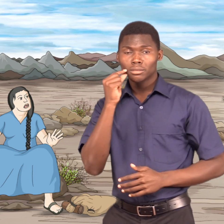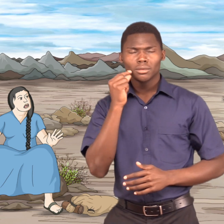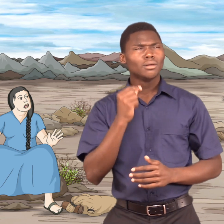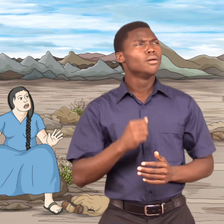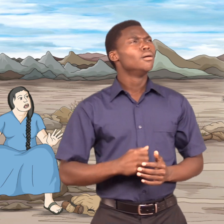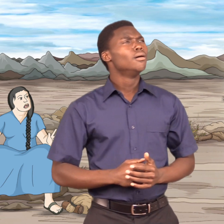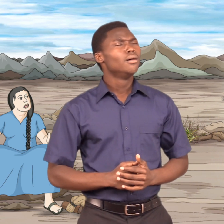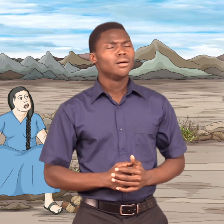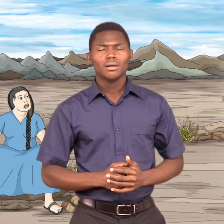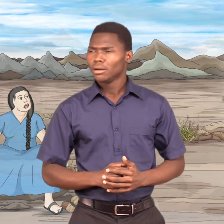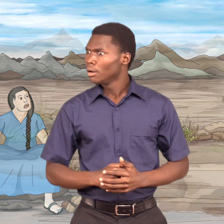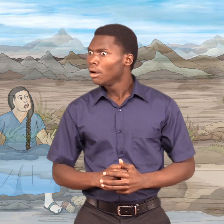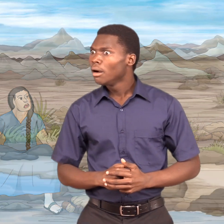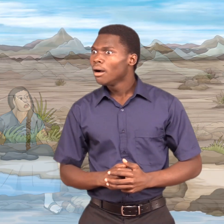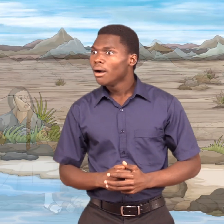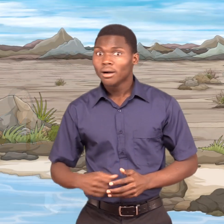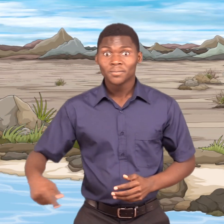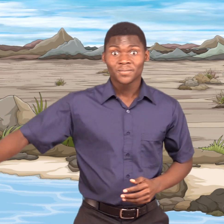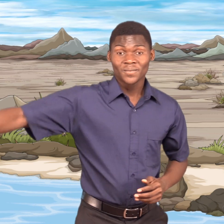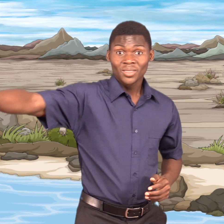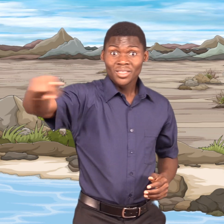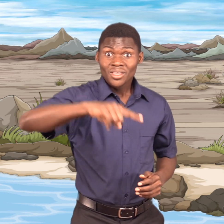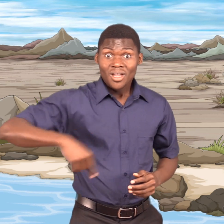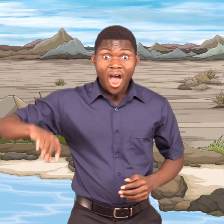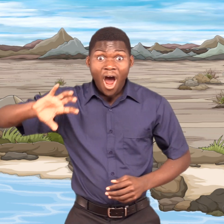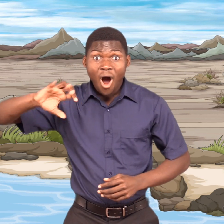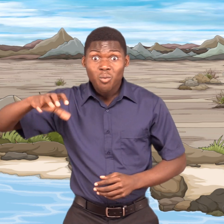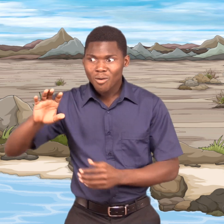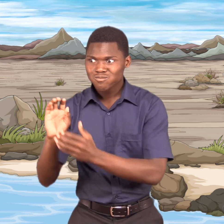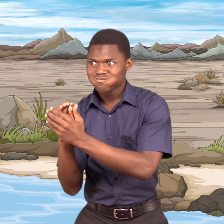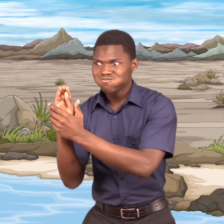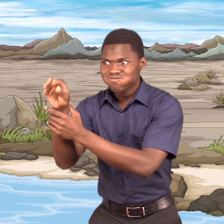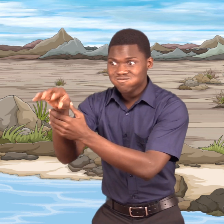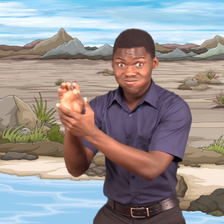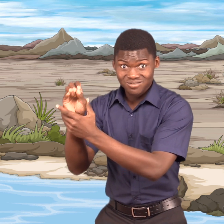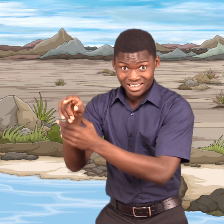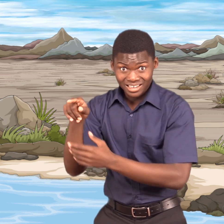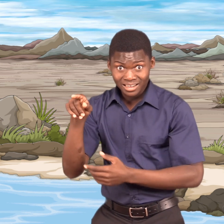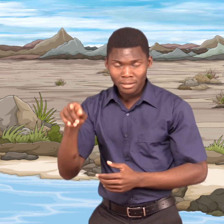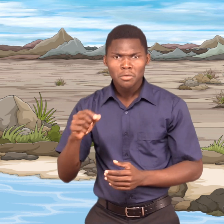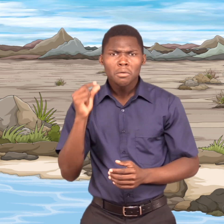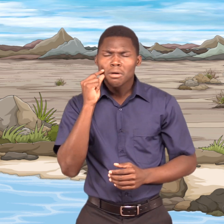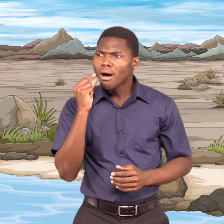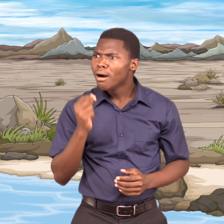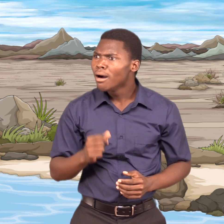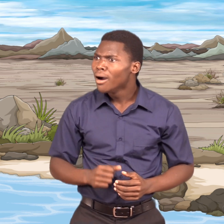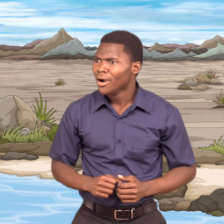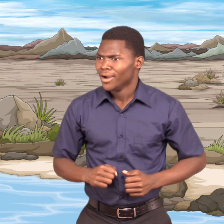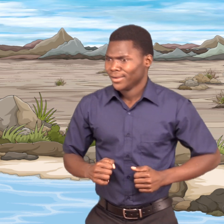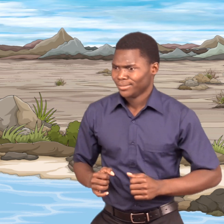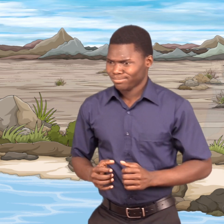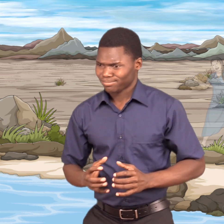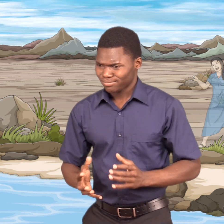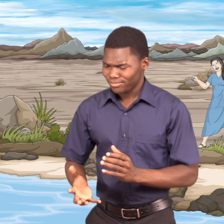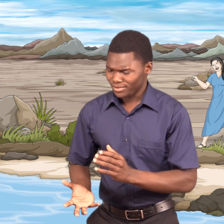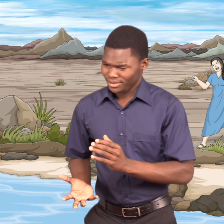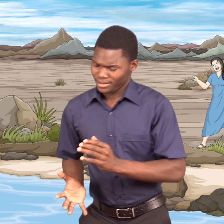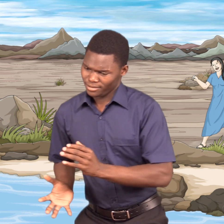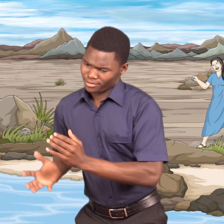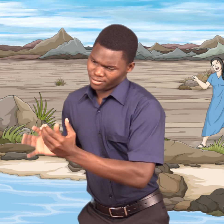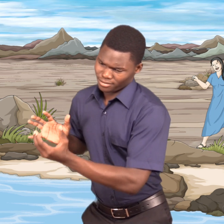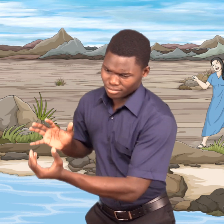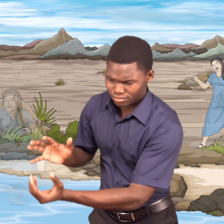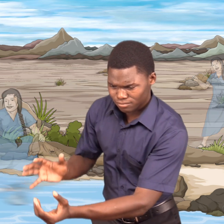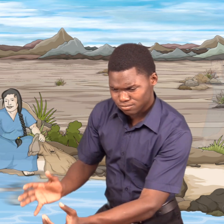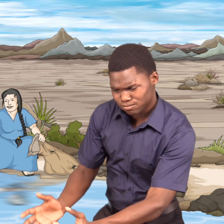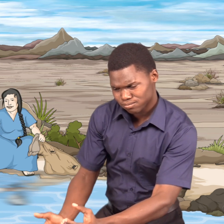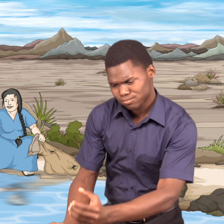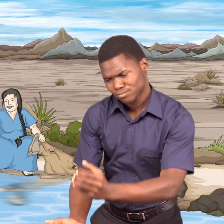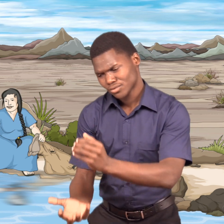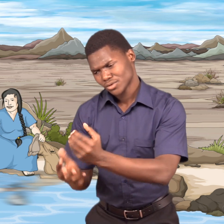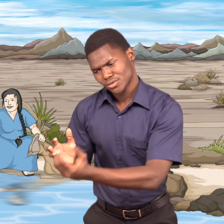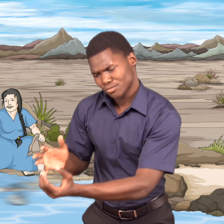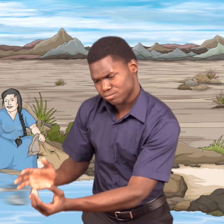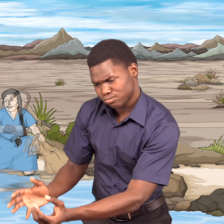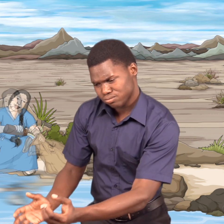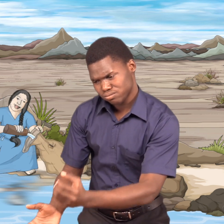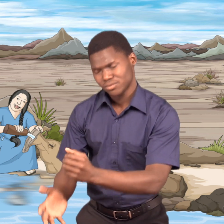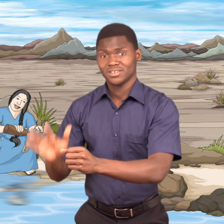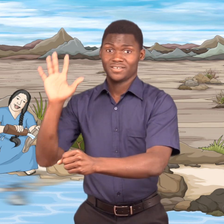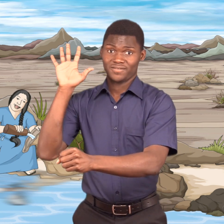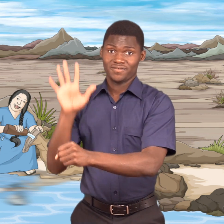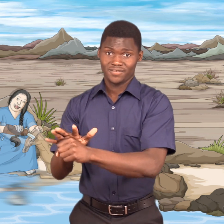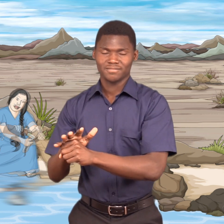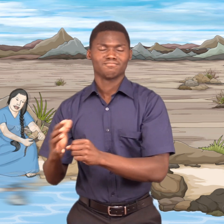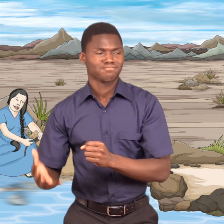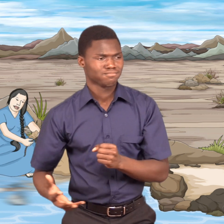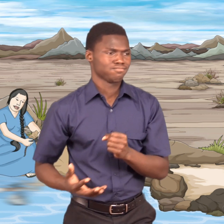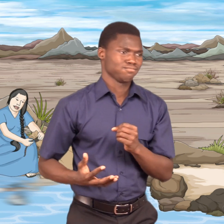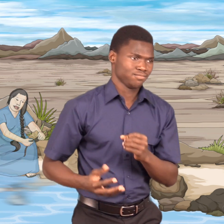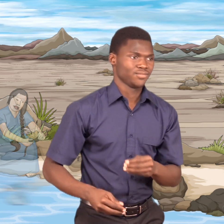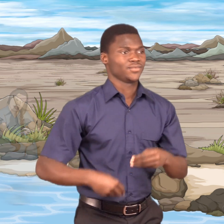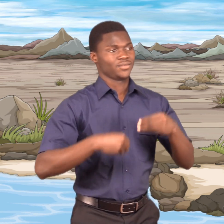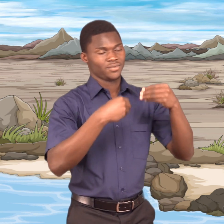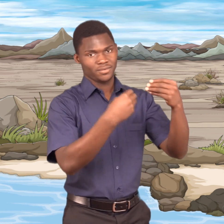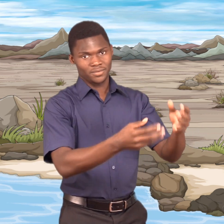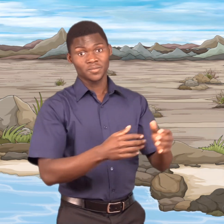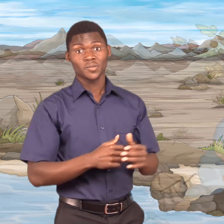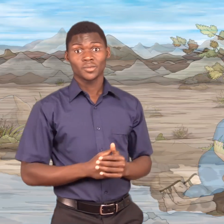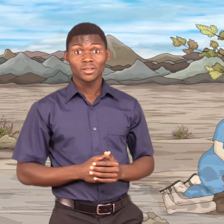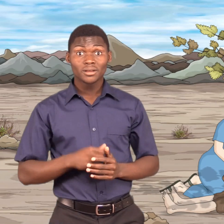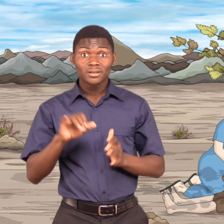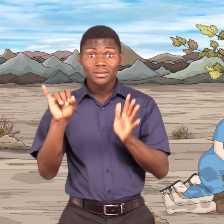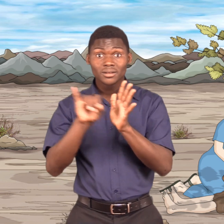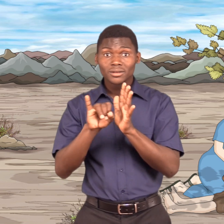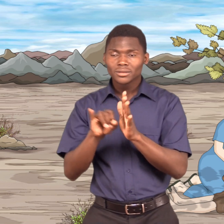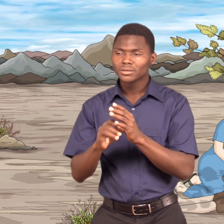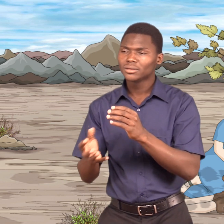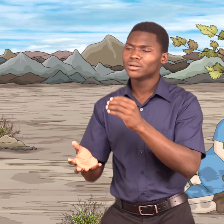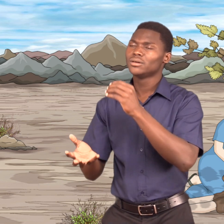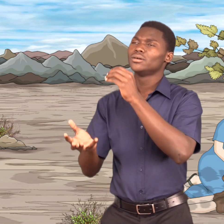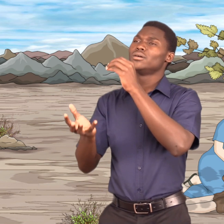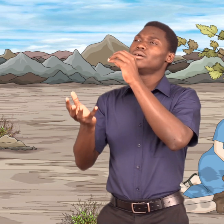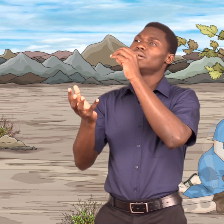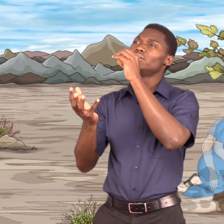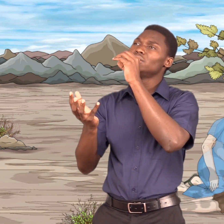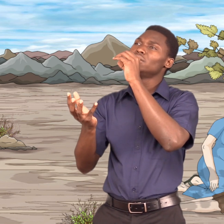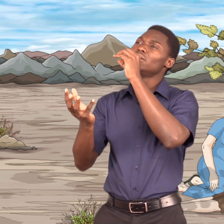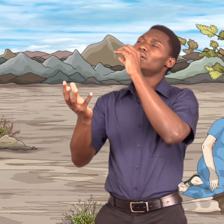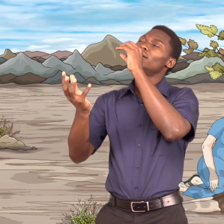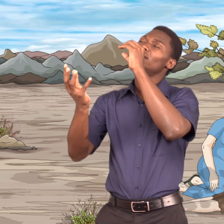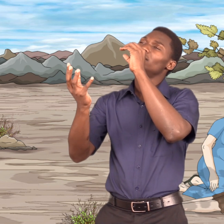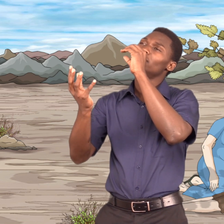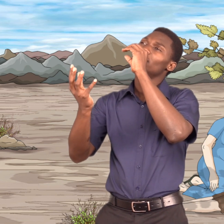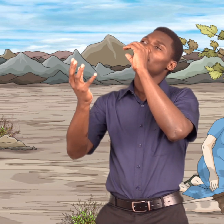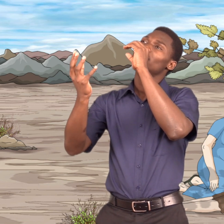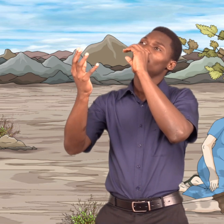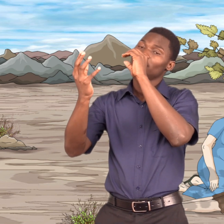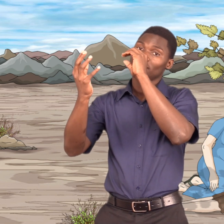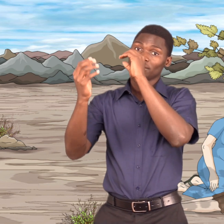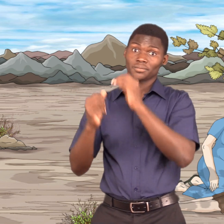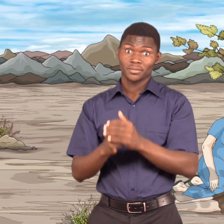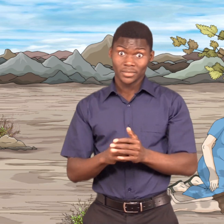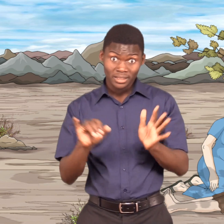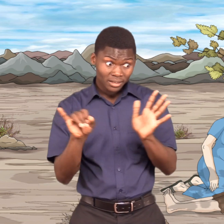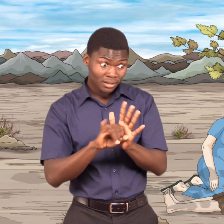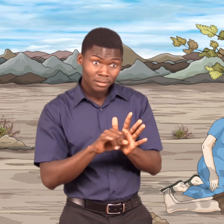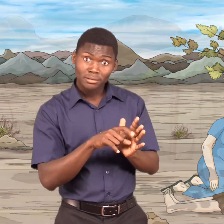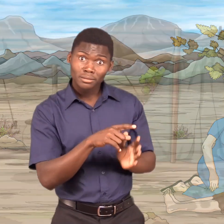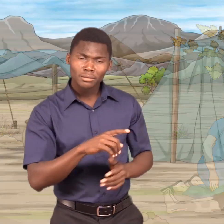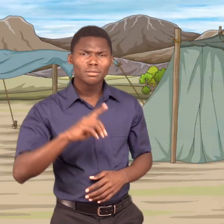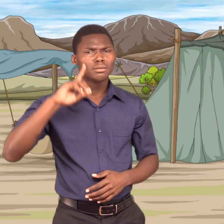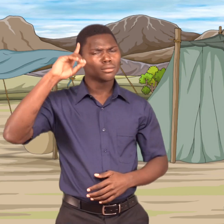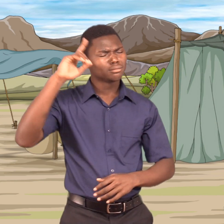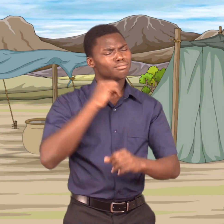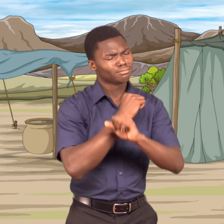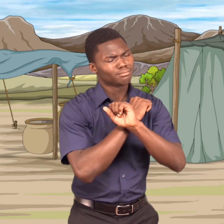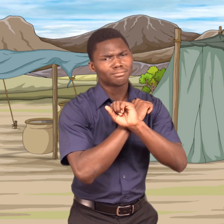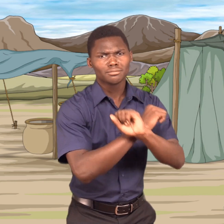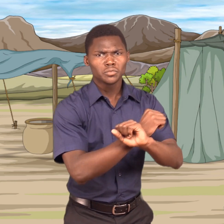Then God opened her eyes, and she saw a well of water. So she went and filled the skin with water and gave the boy a drink.